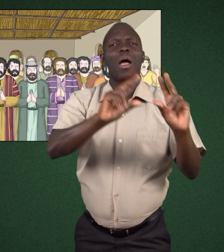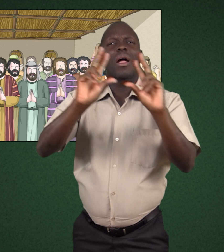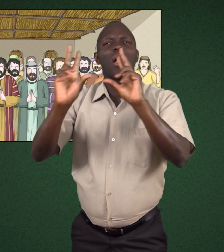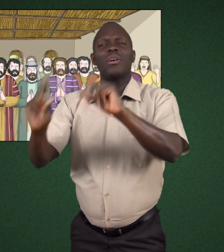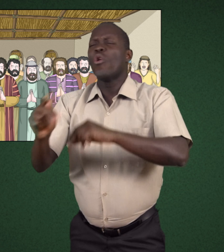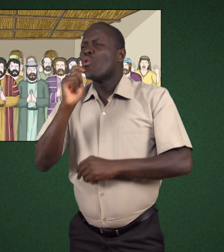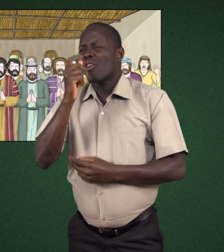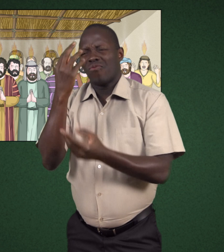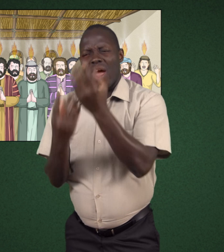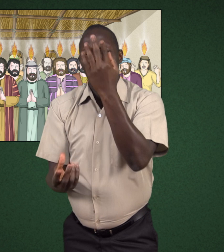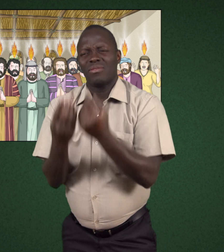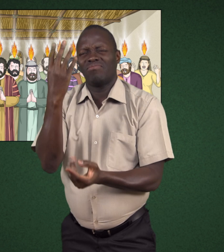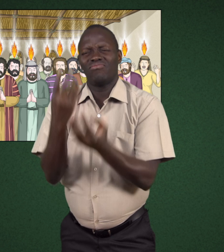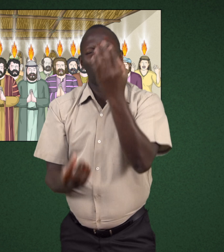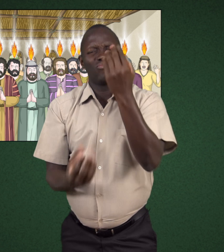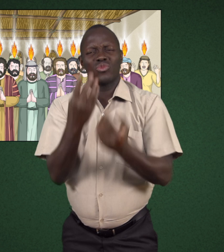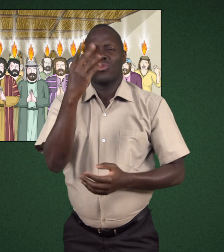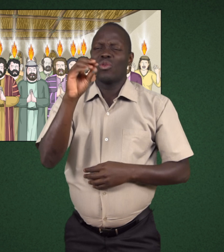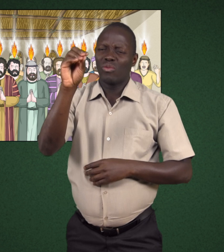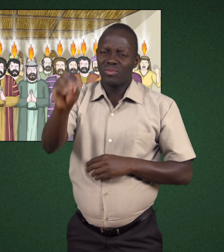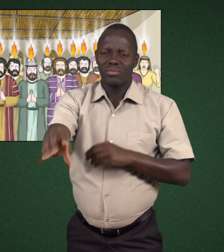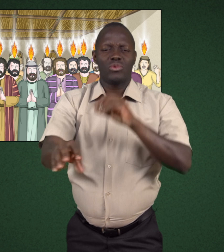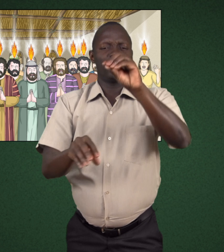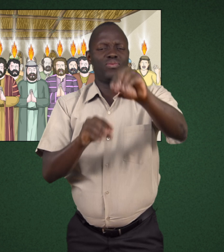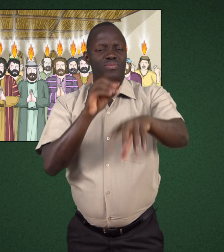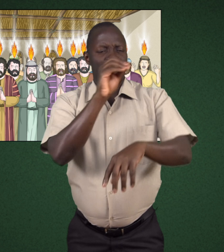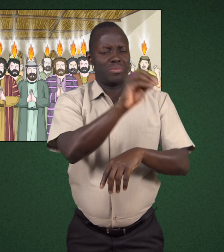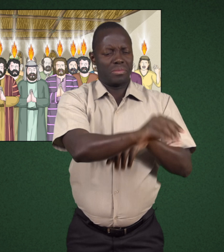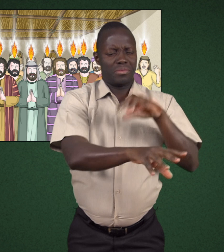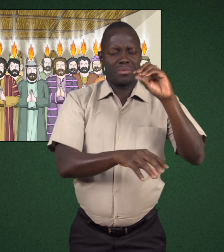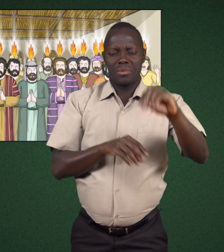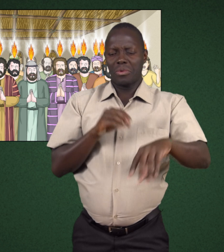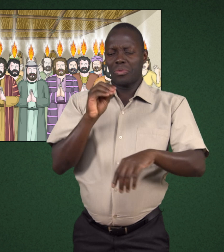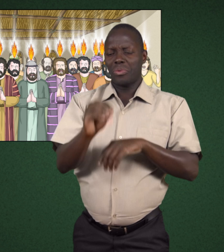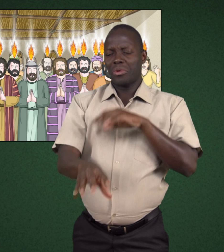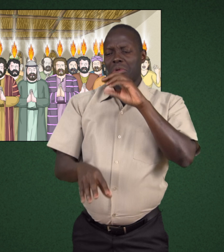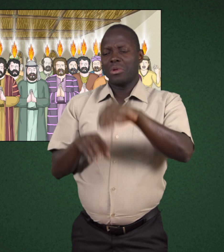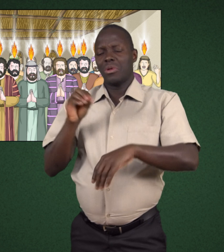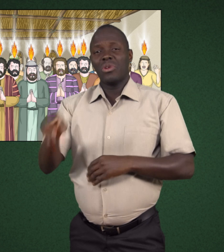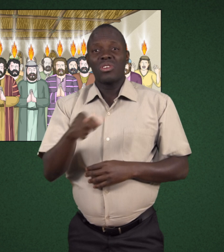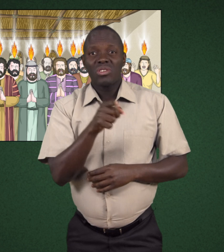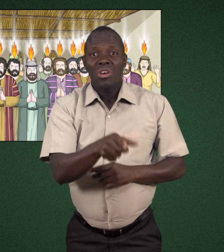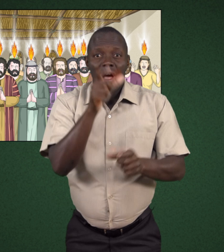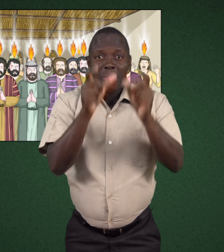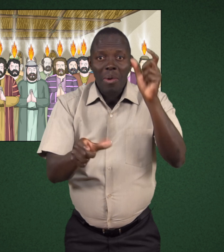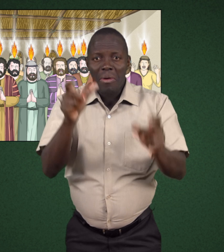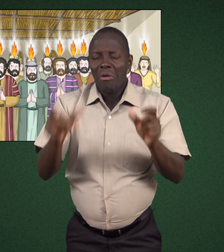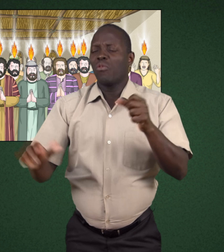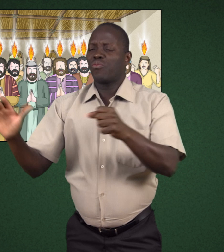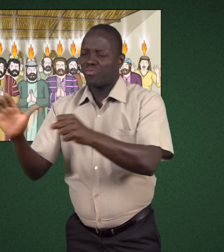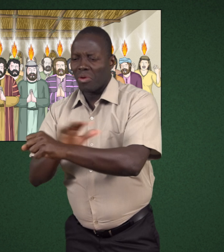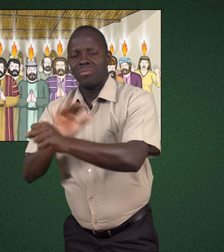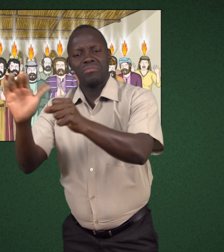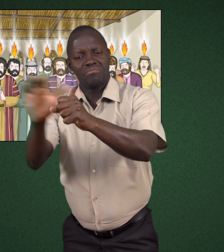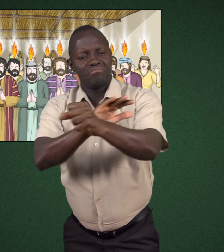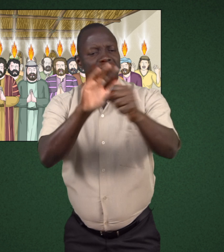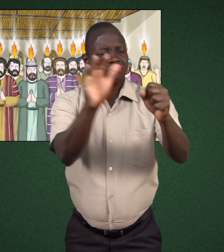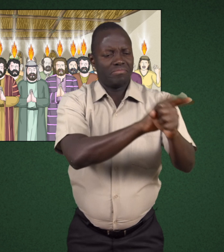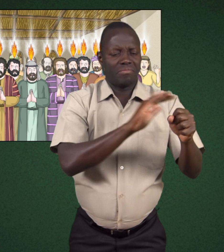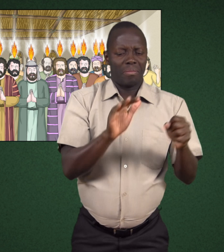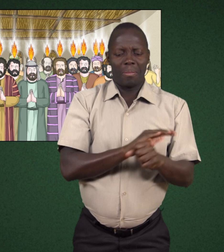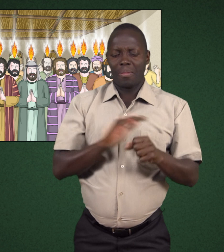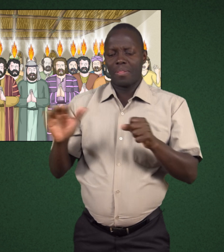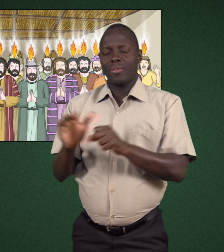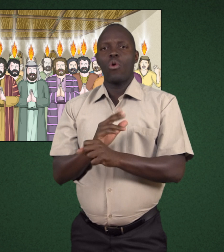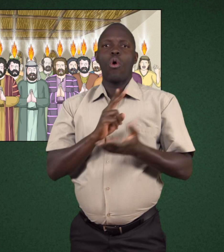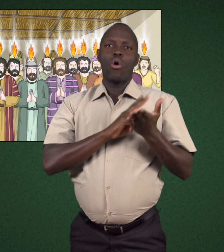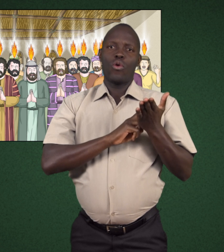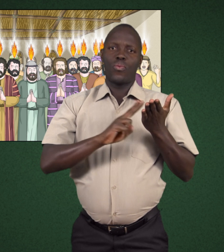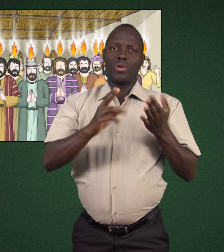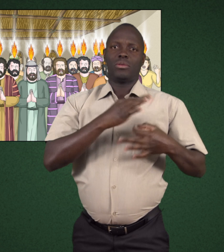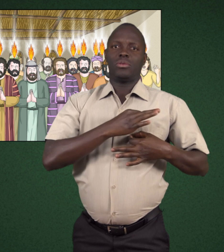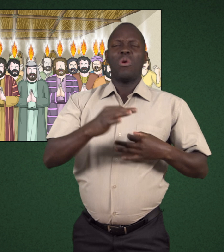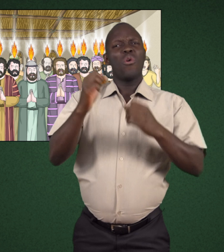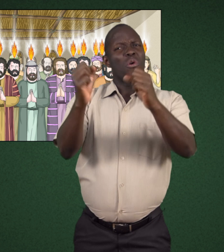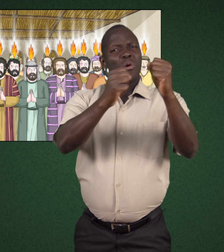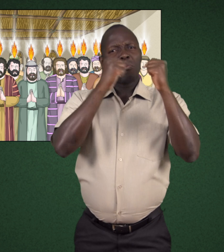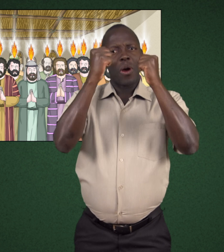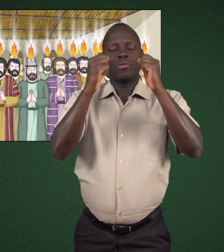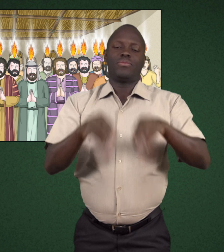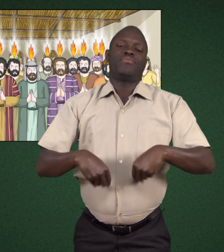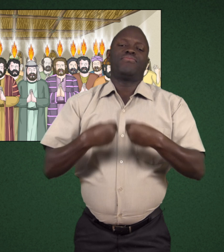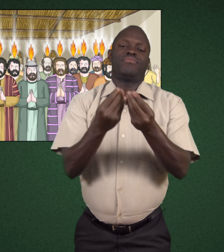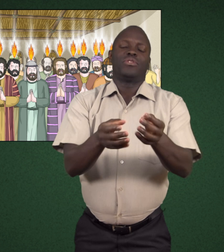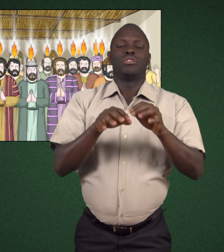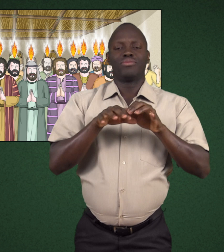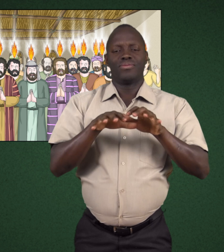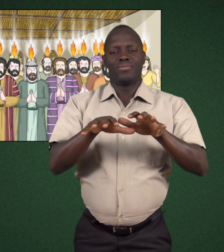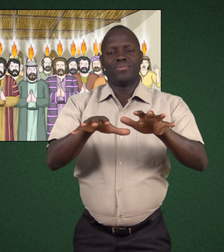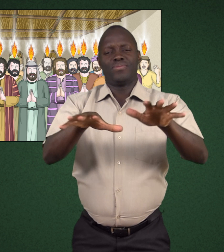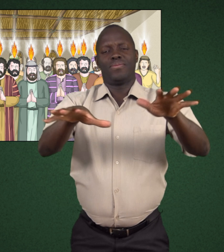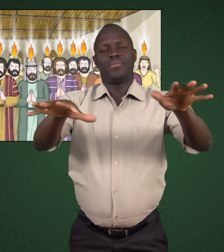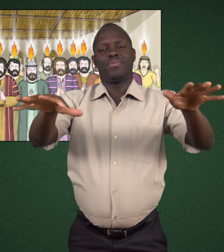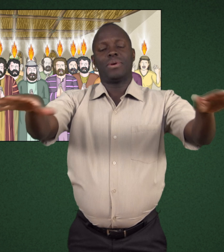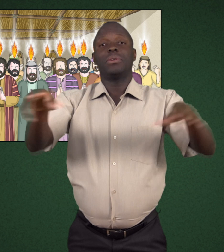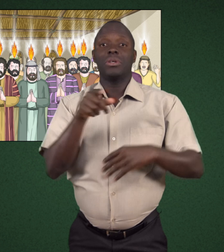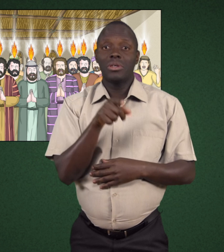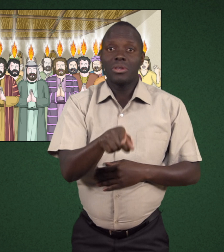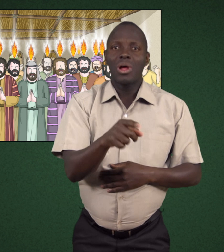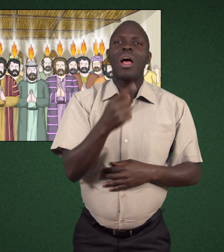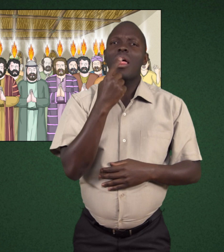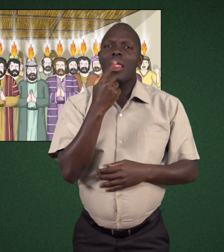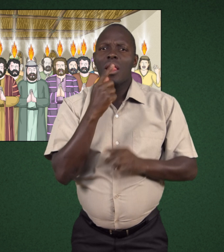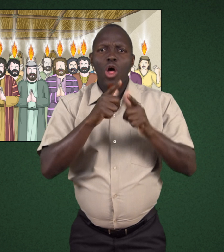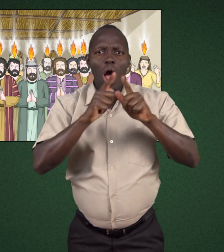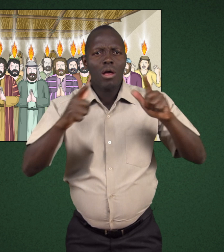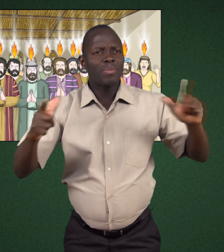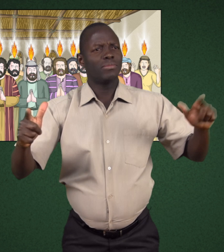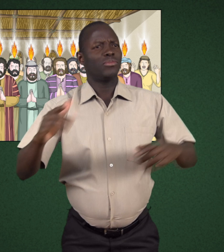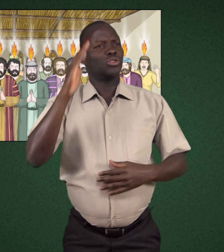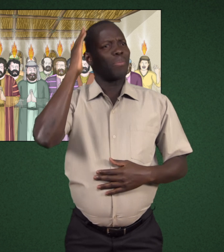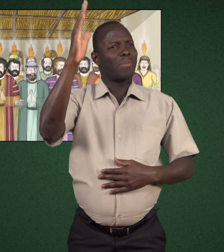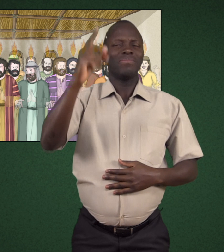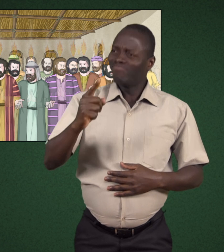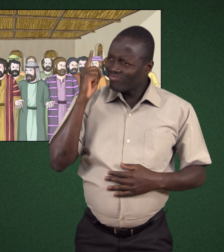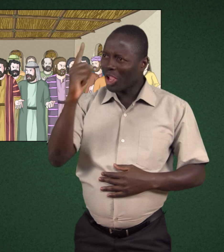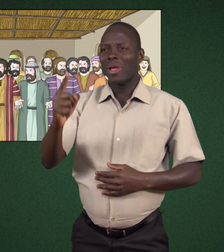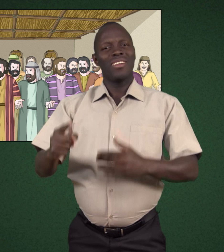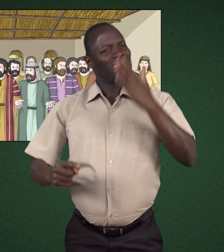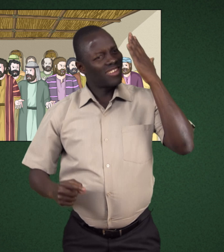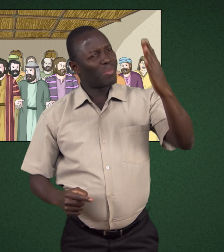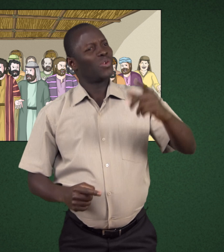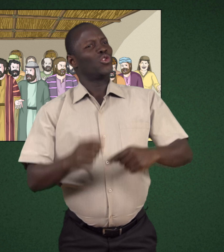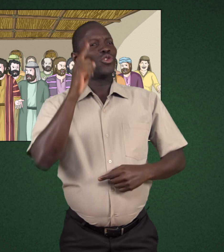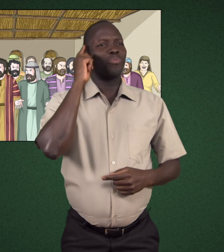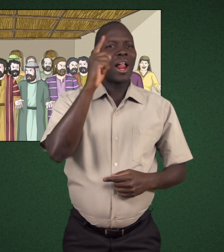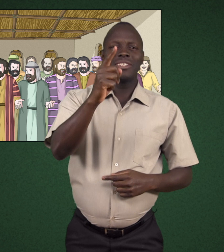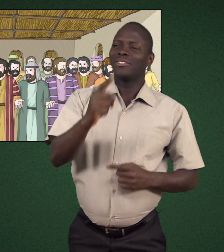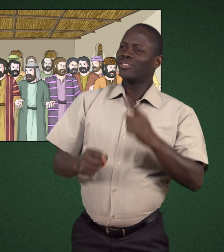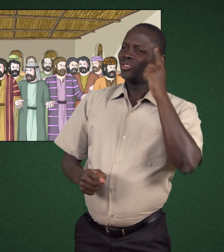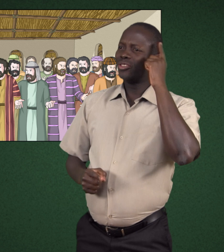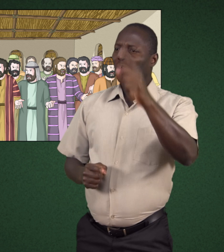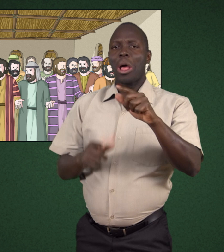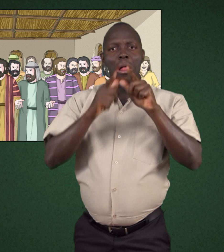They saw tongues like flames of fire that separated and came to rest on each of them.